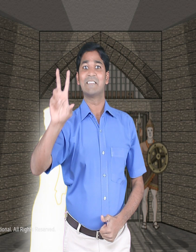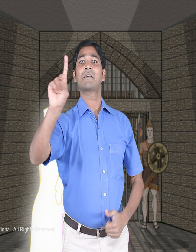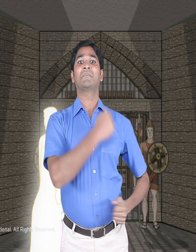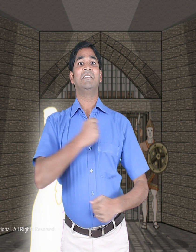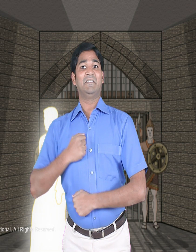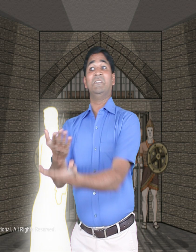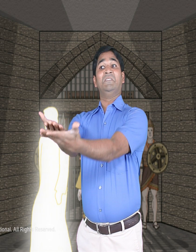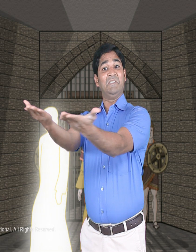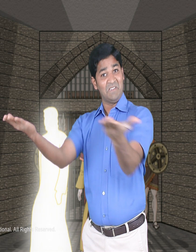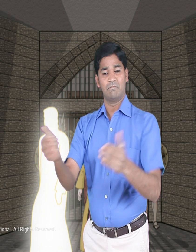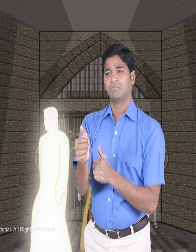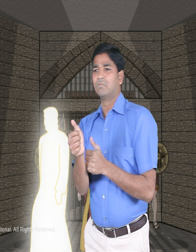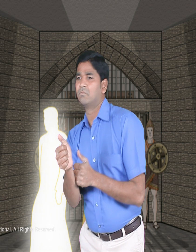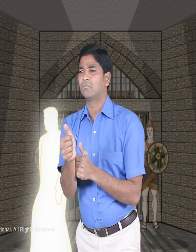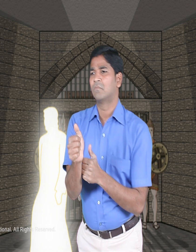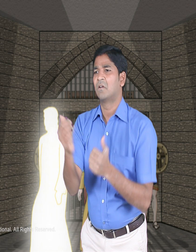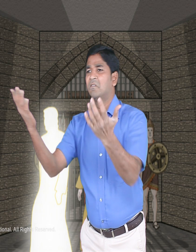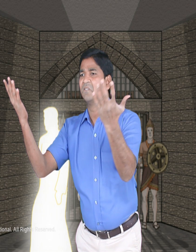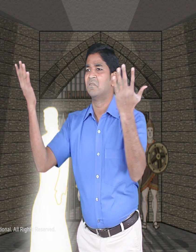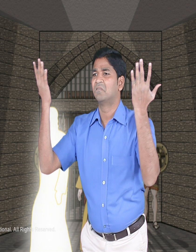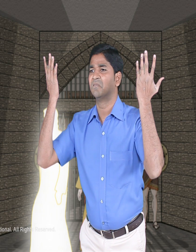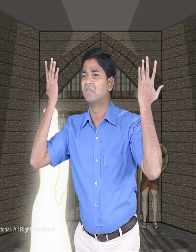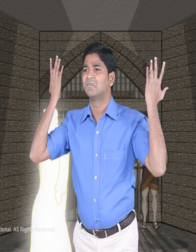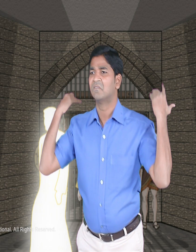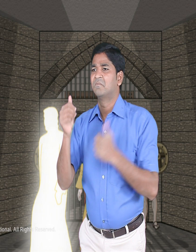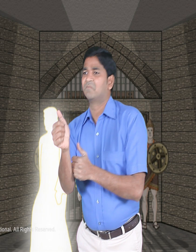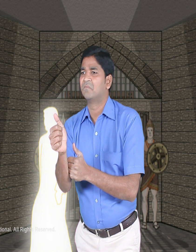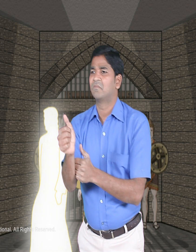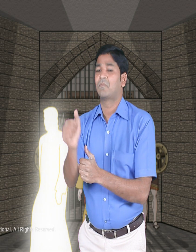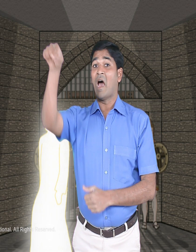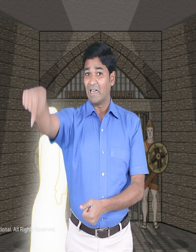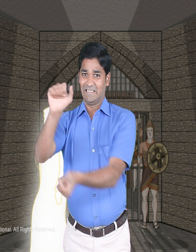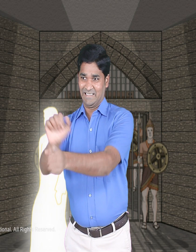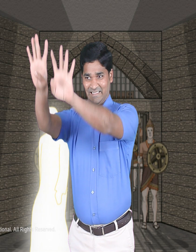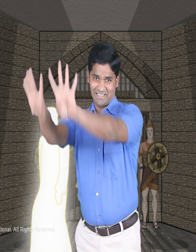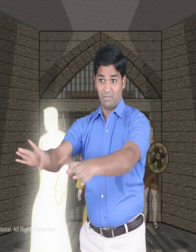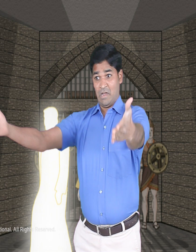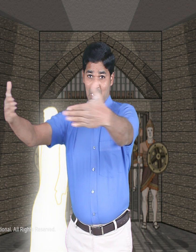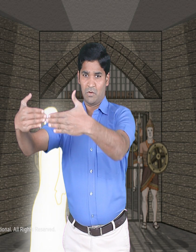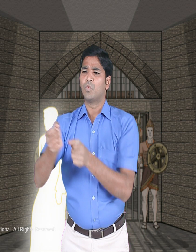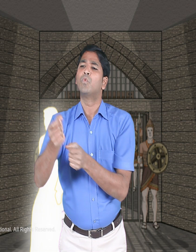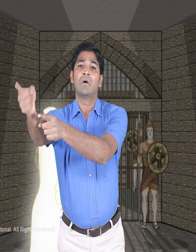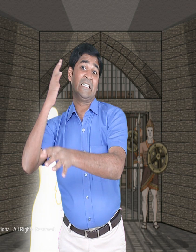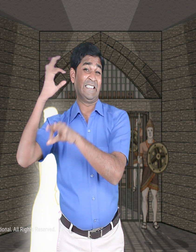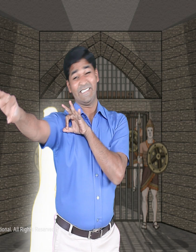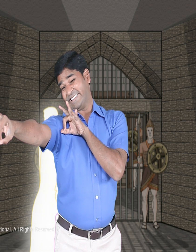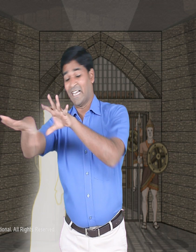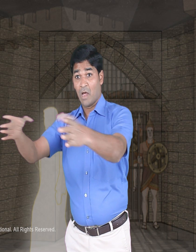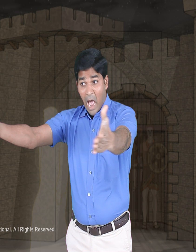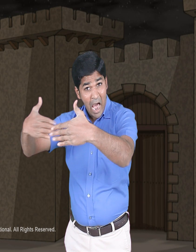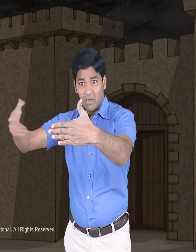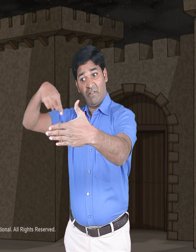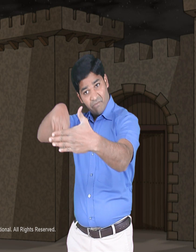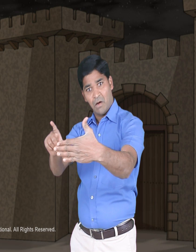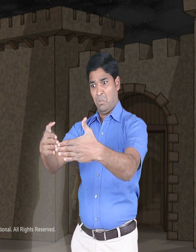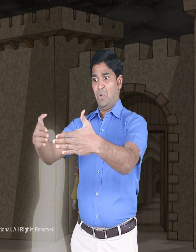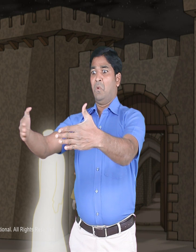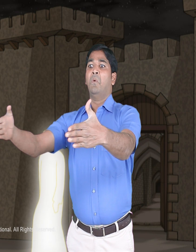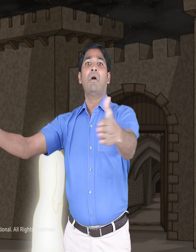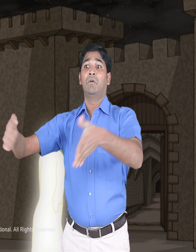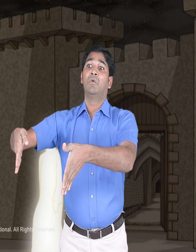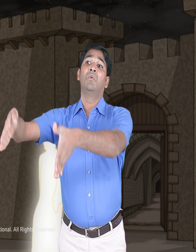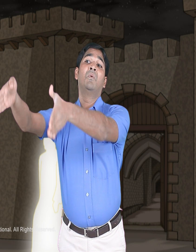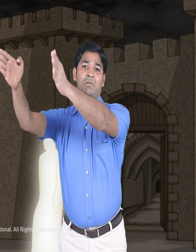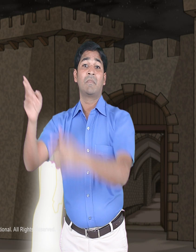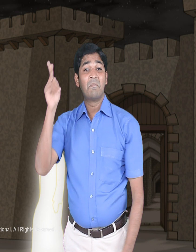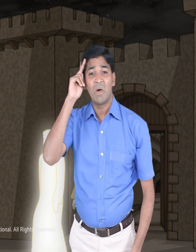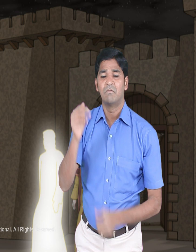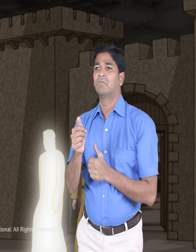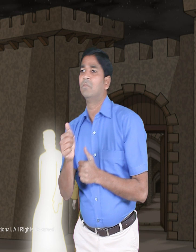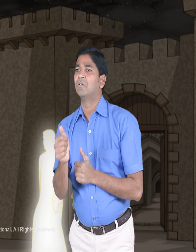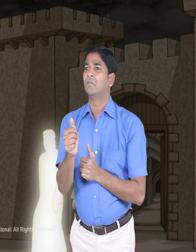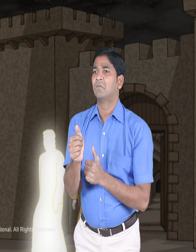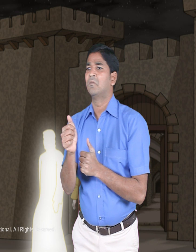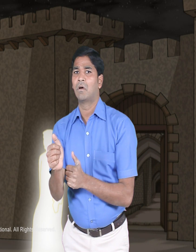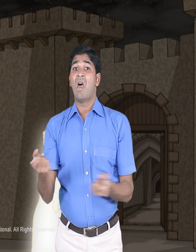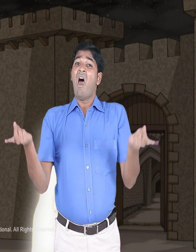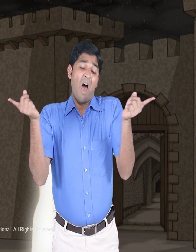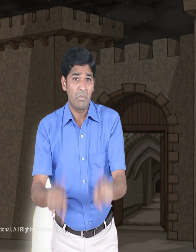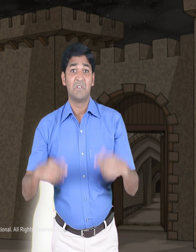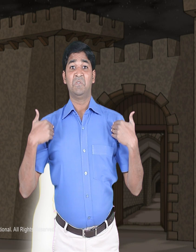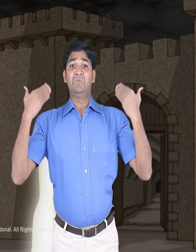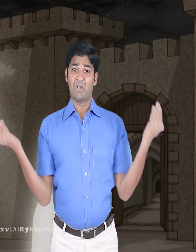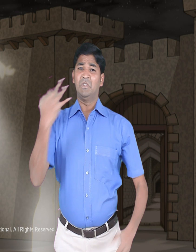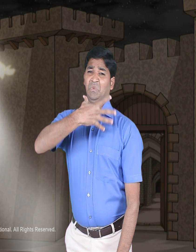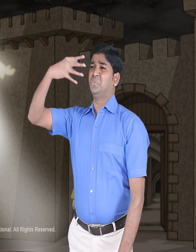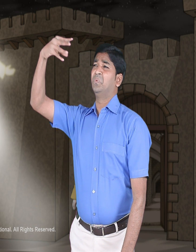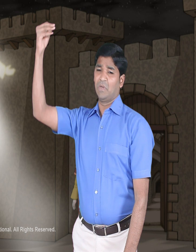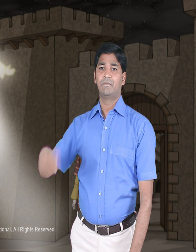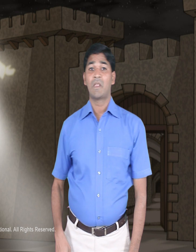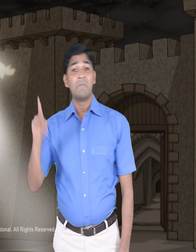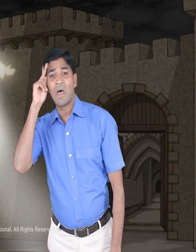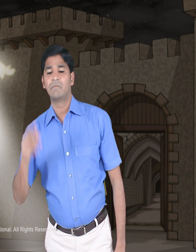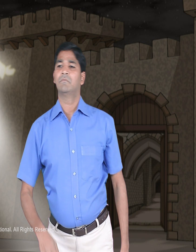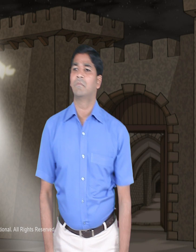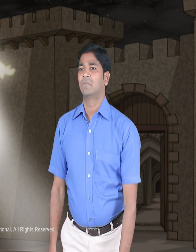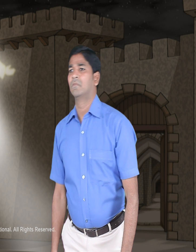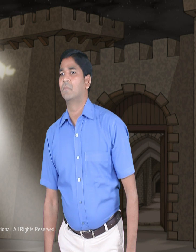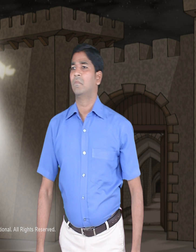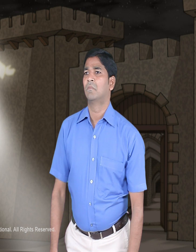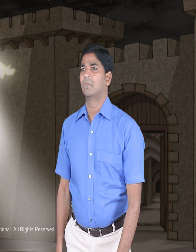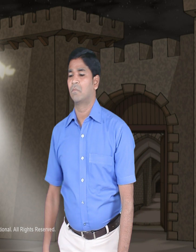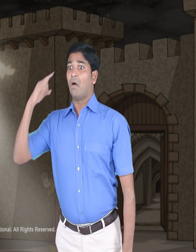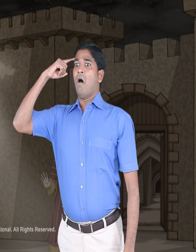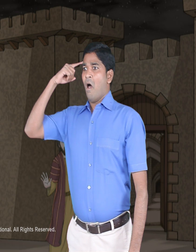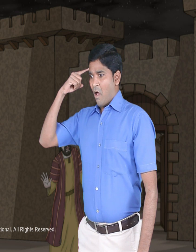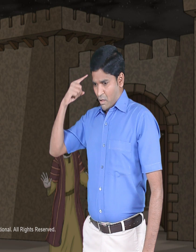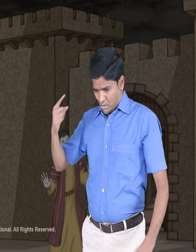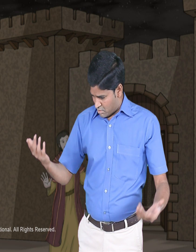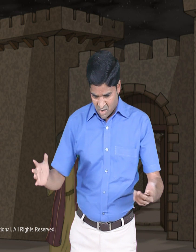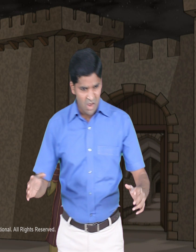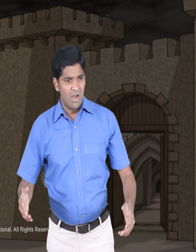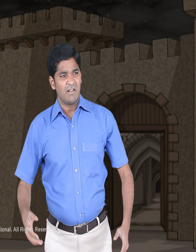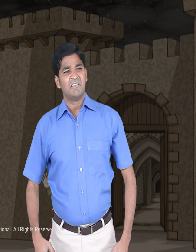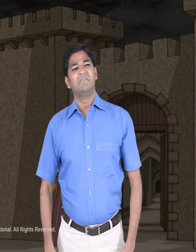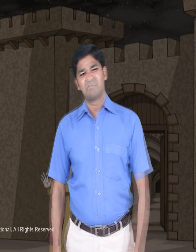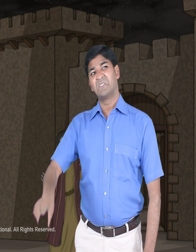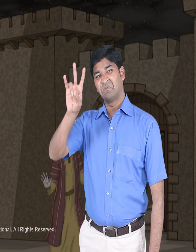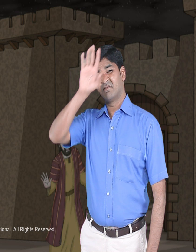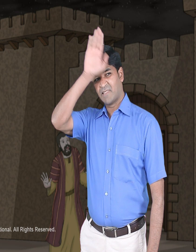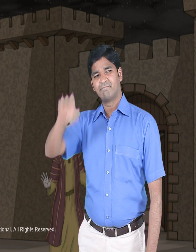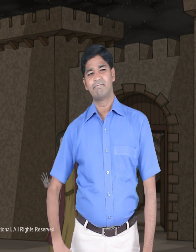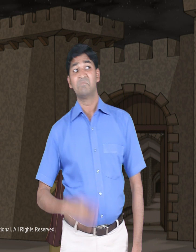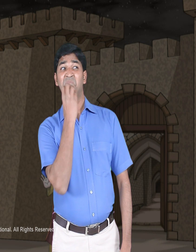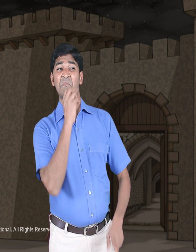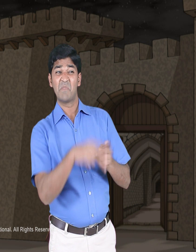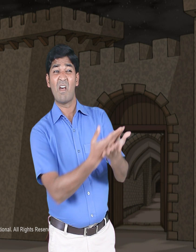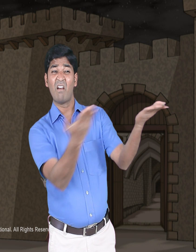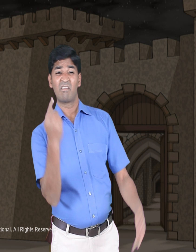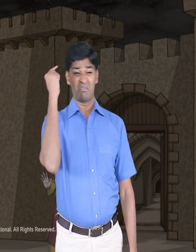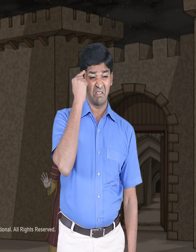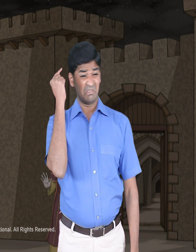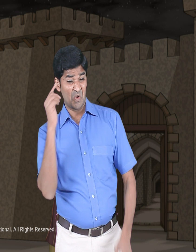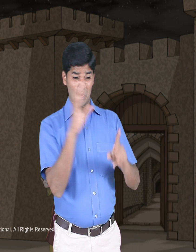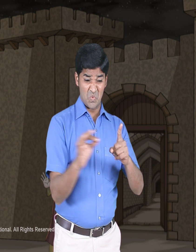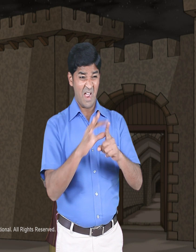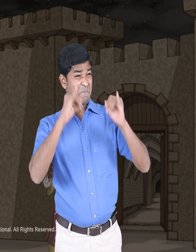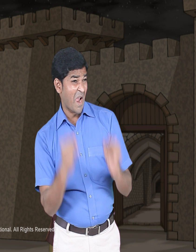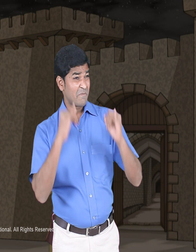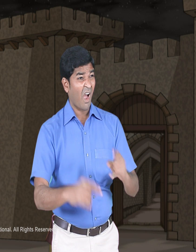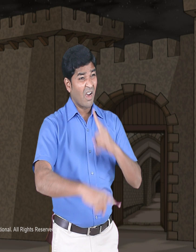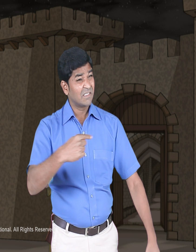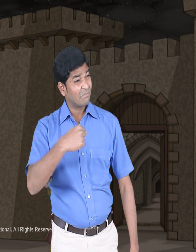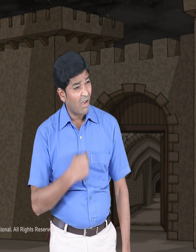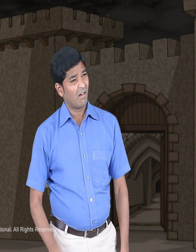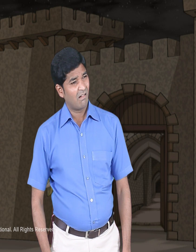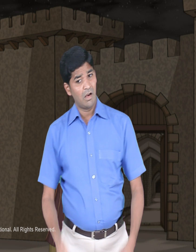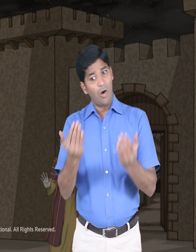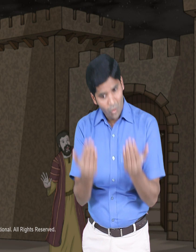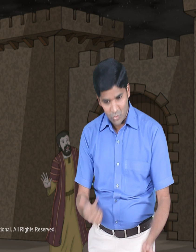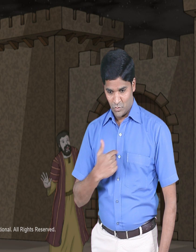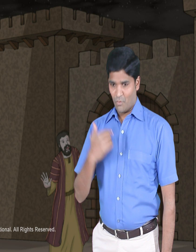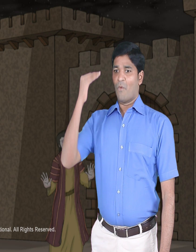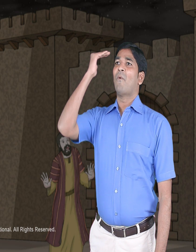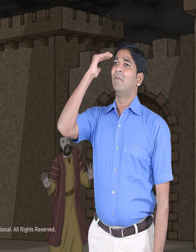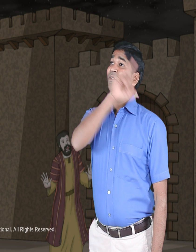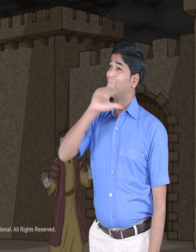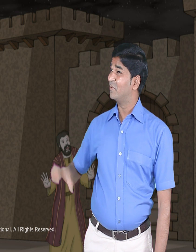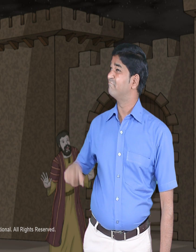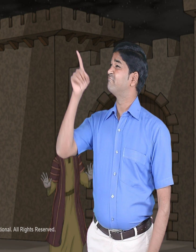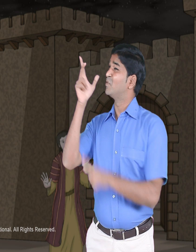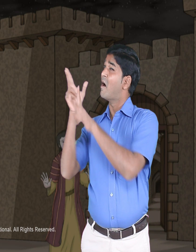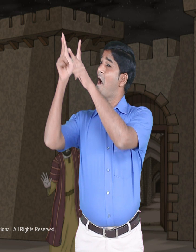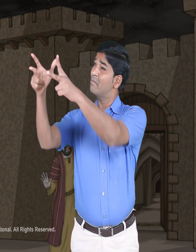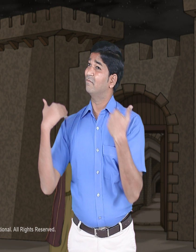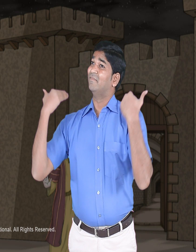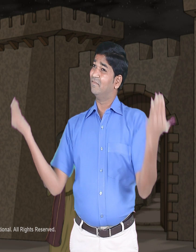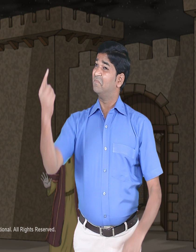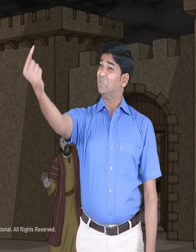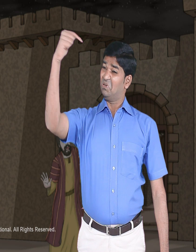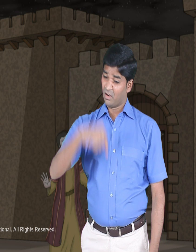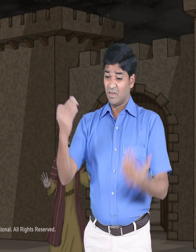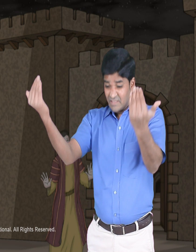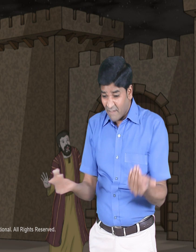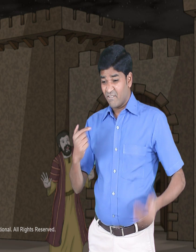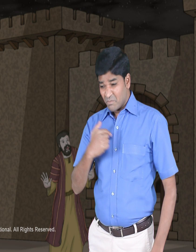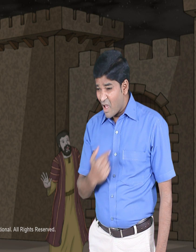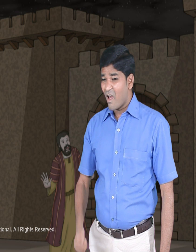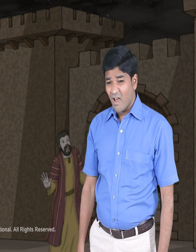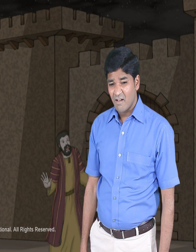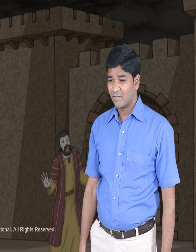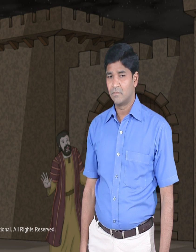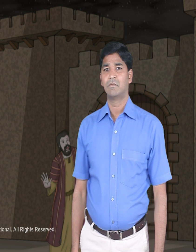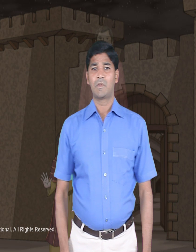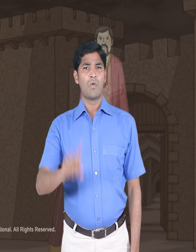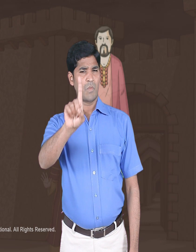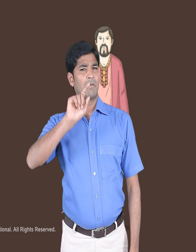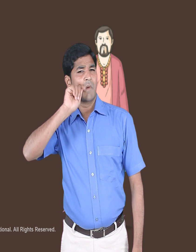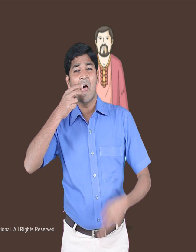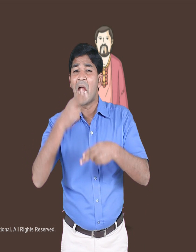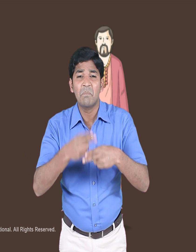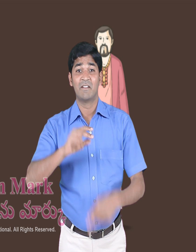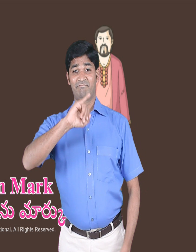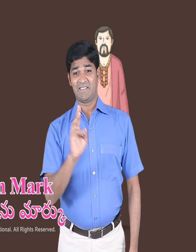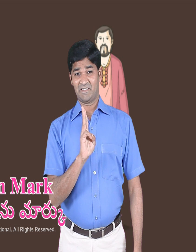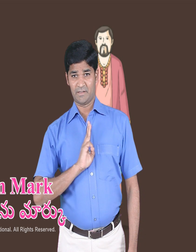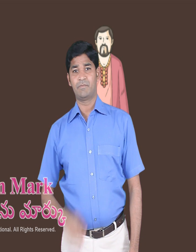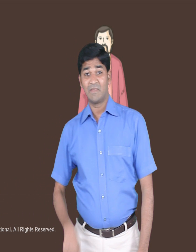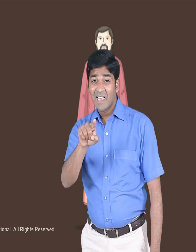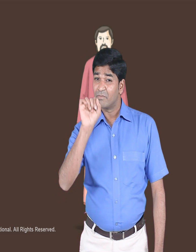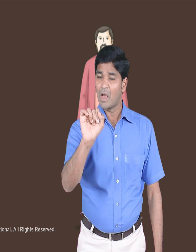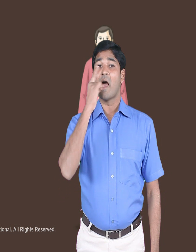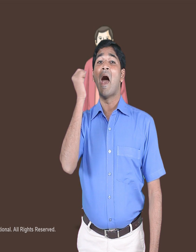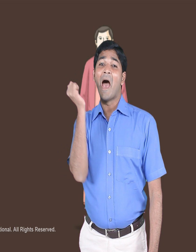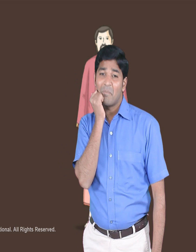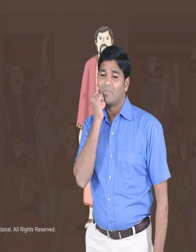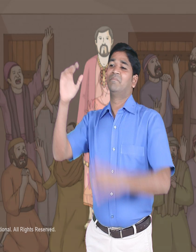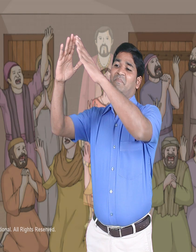When they had gone outside and walked the length of one block, the angel suddenly left him. Then Peter came to himself and said, “Now I know for sure that the Lord has sent His angel and rescued me from Herod’s grasp and from everything the Jewish people were anticipating.”